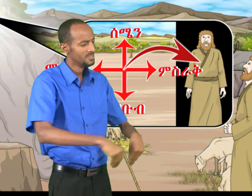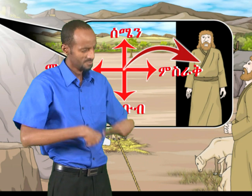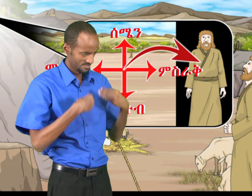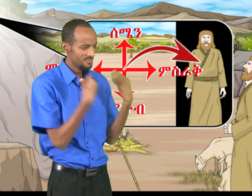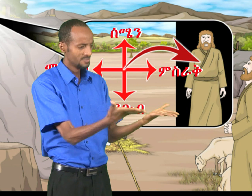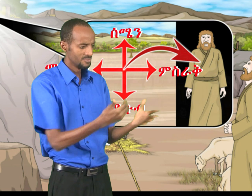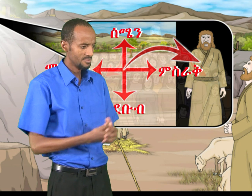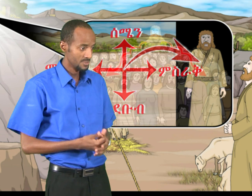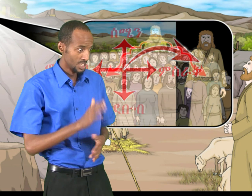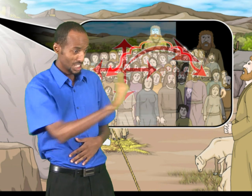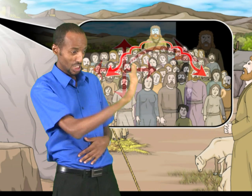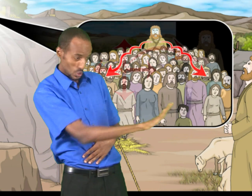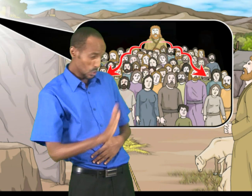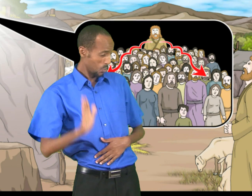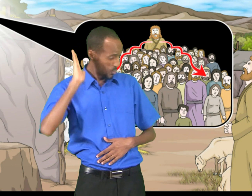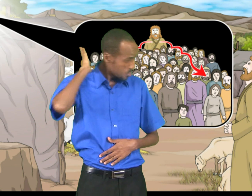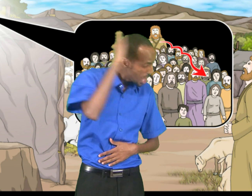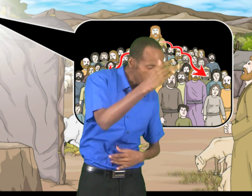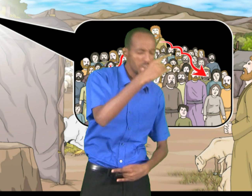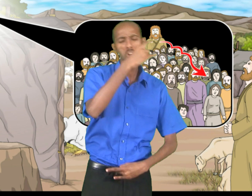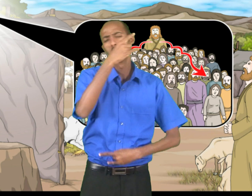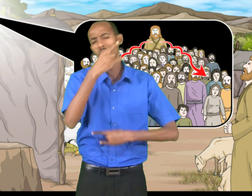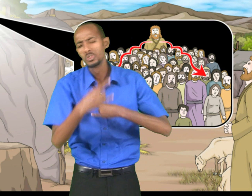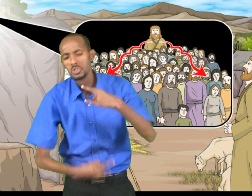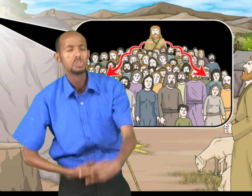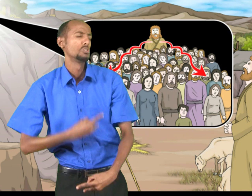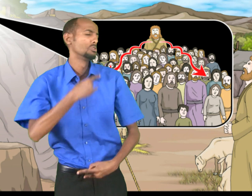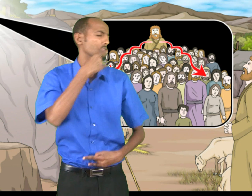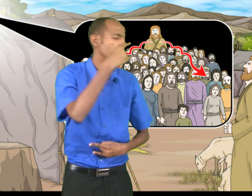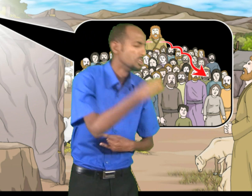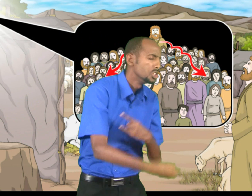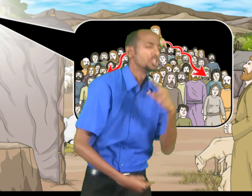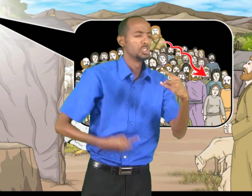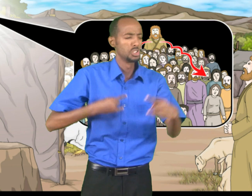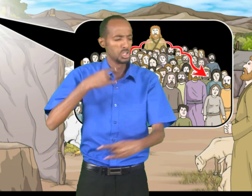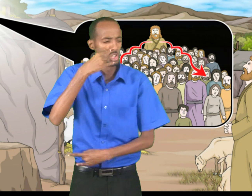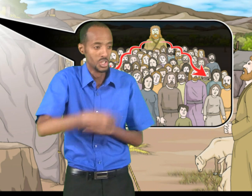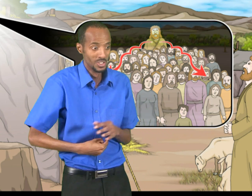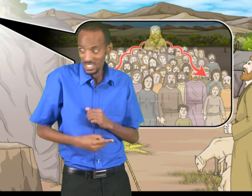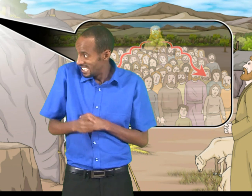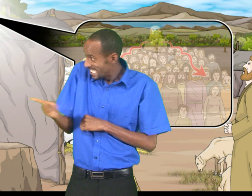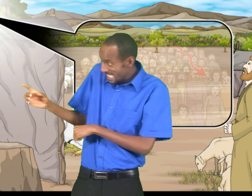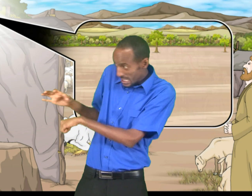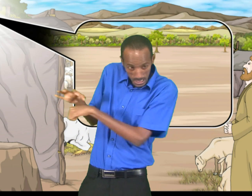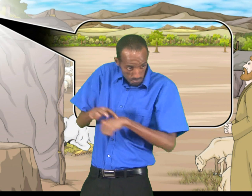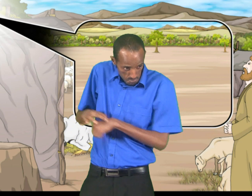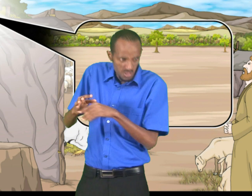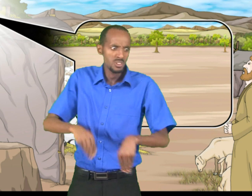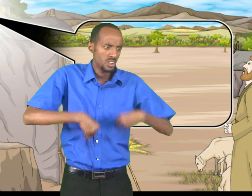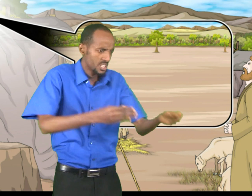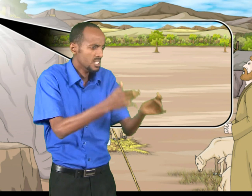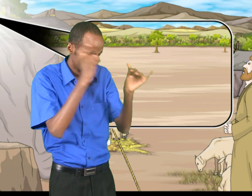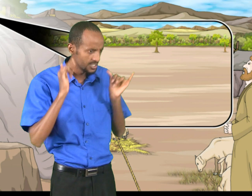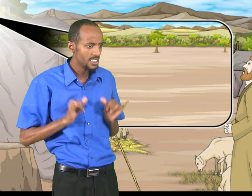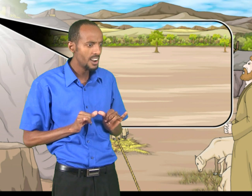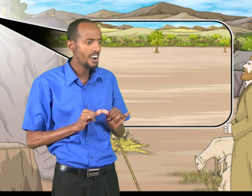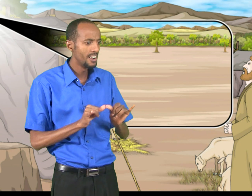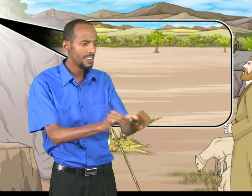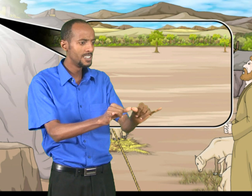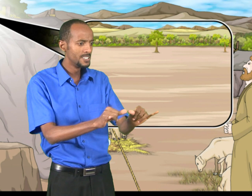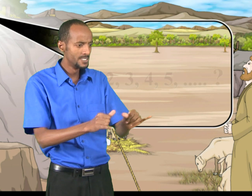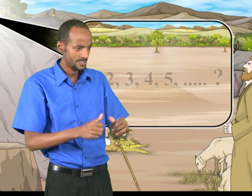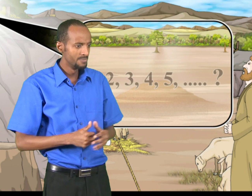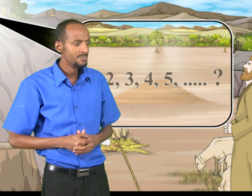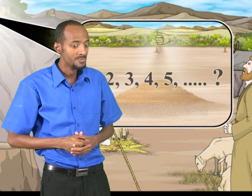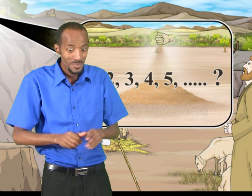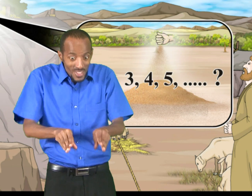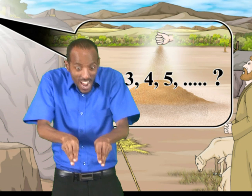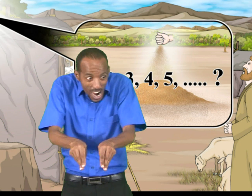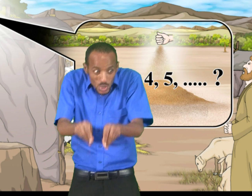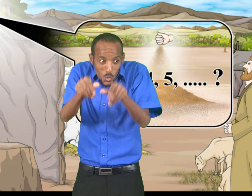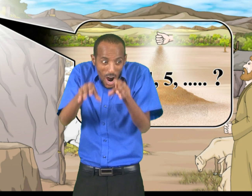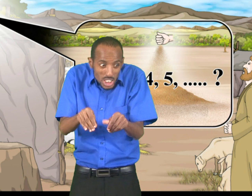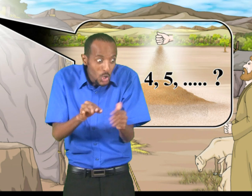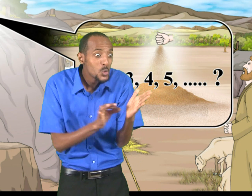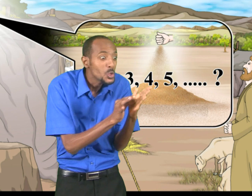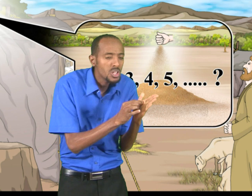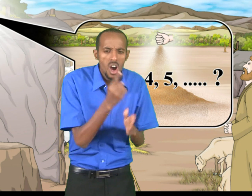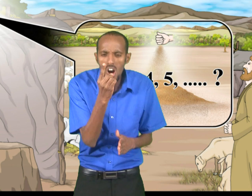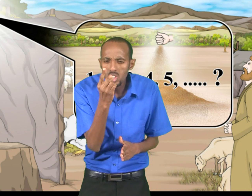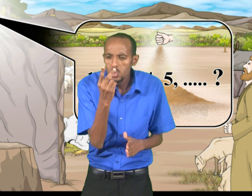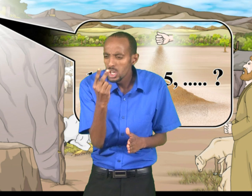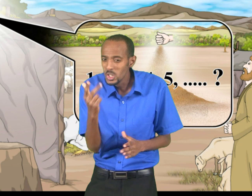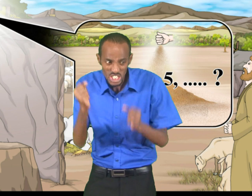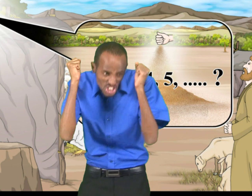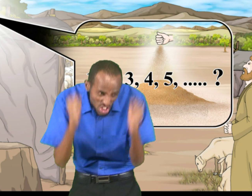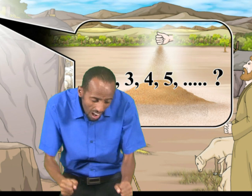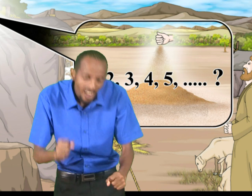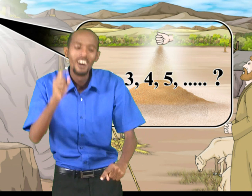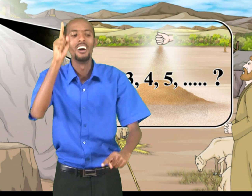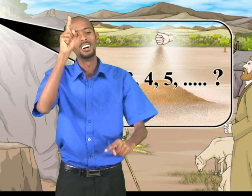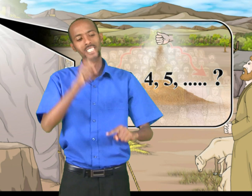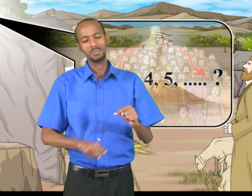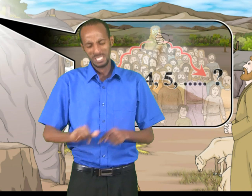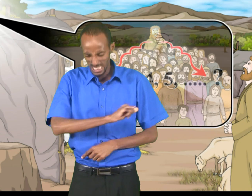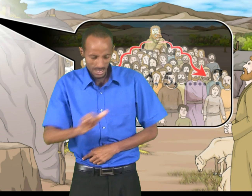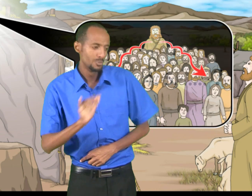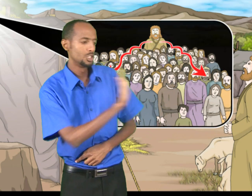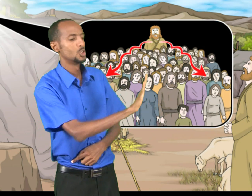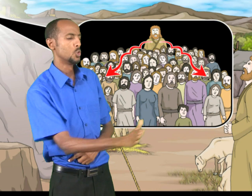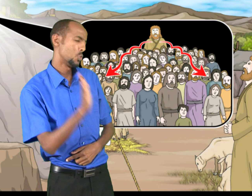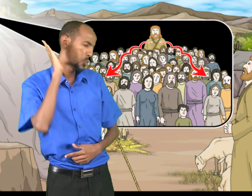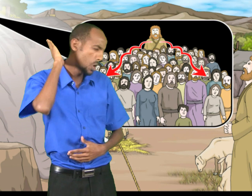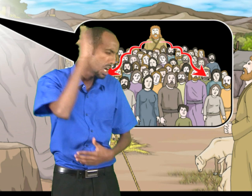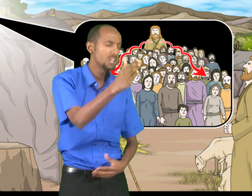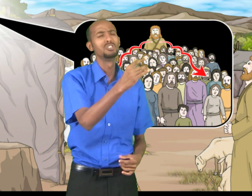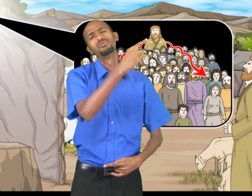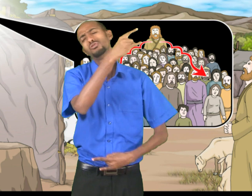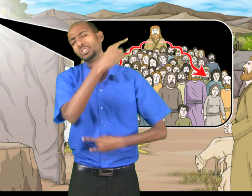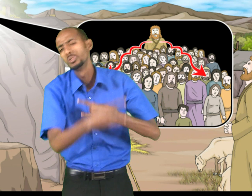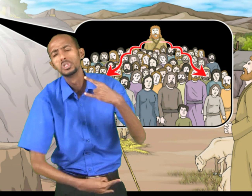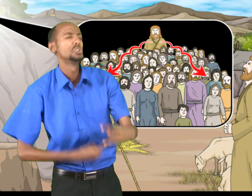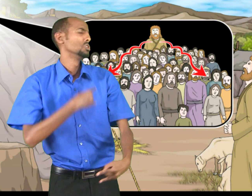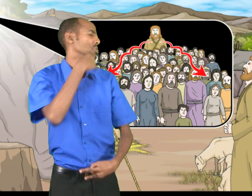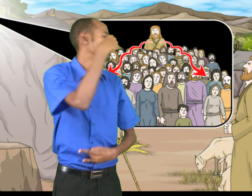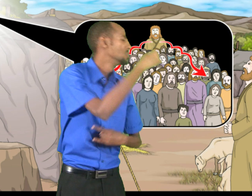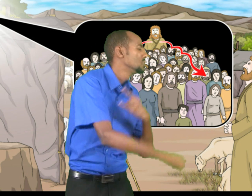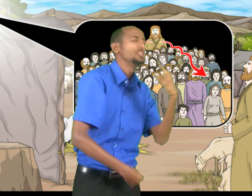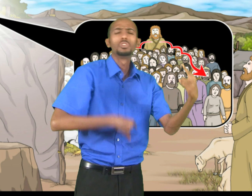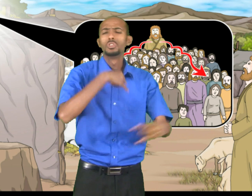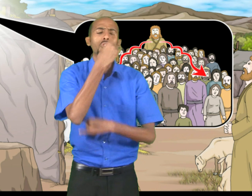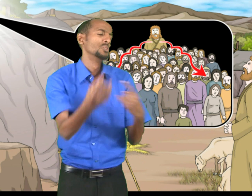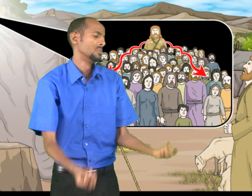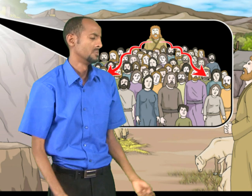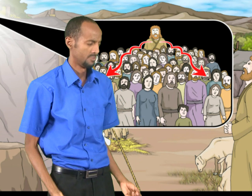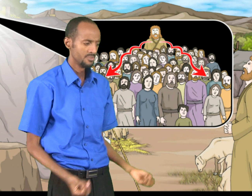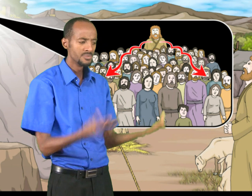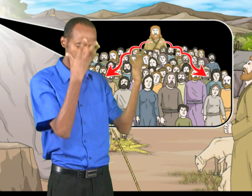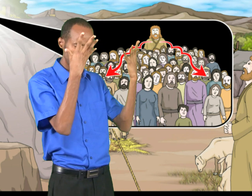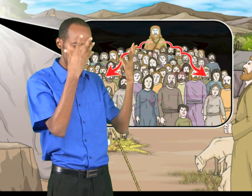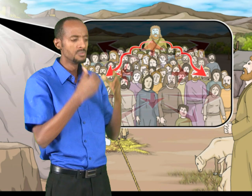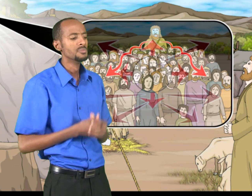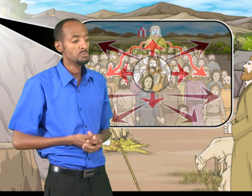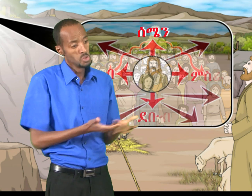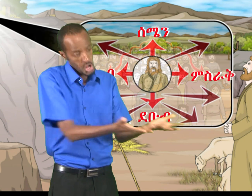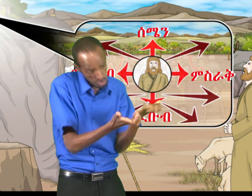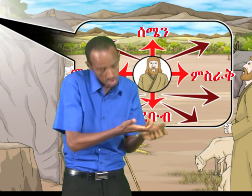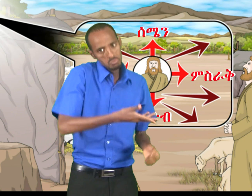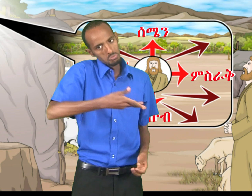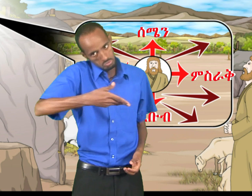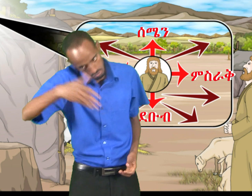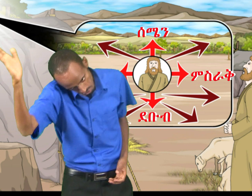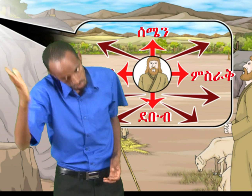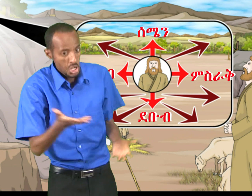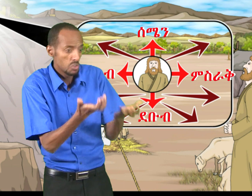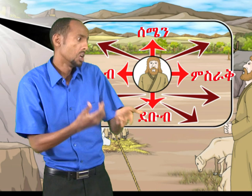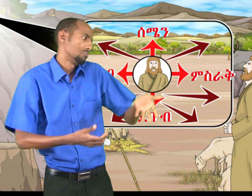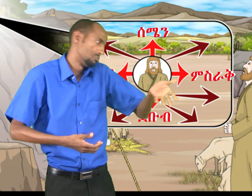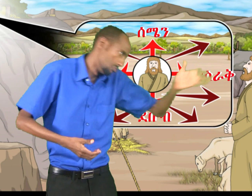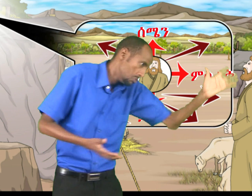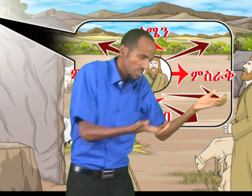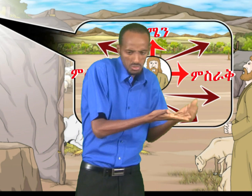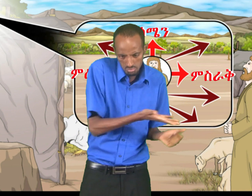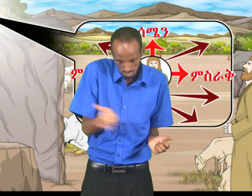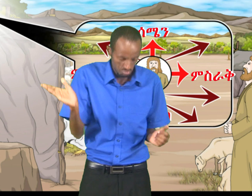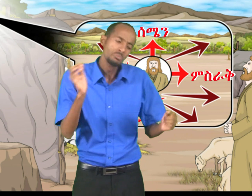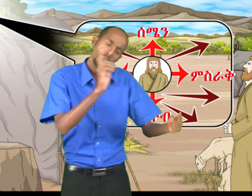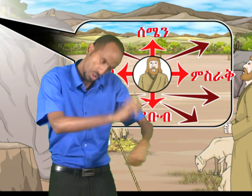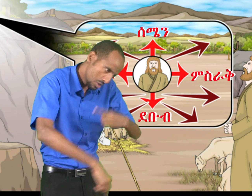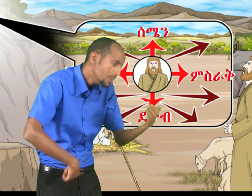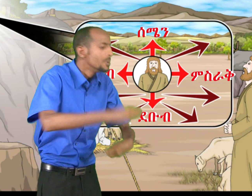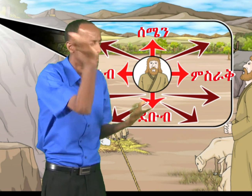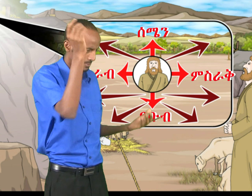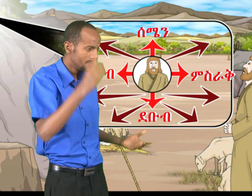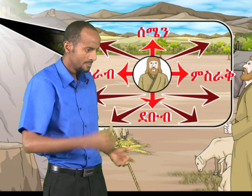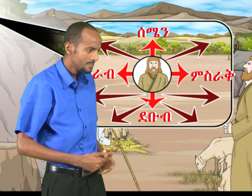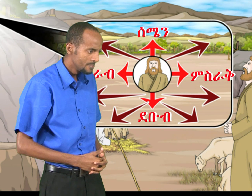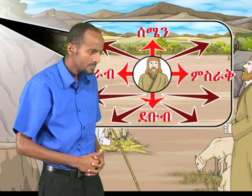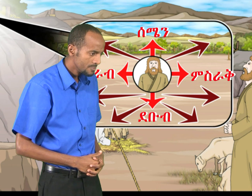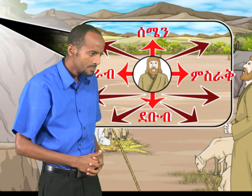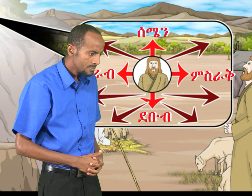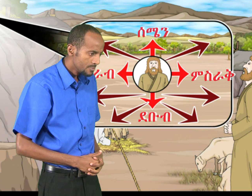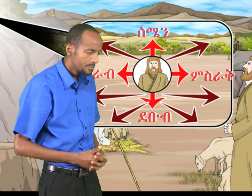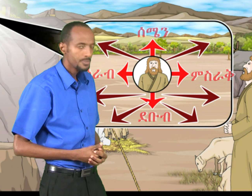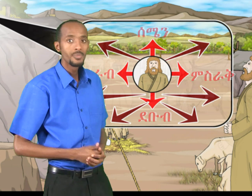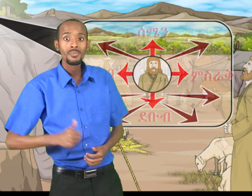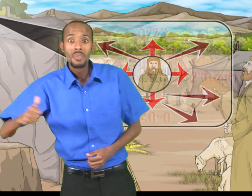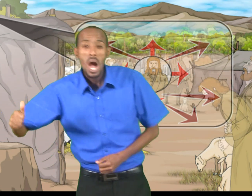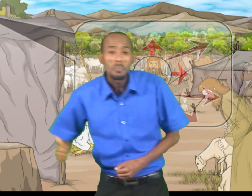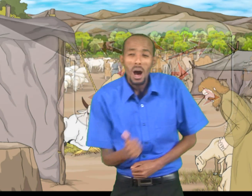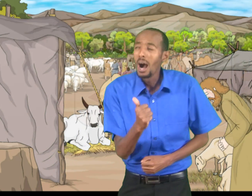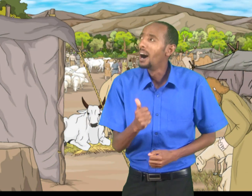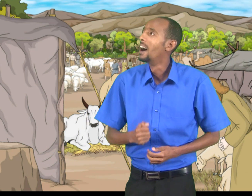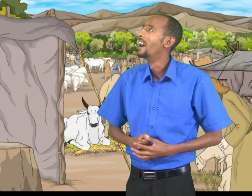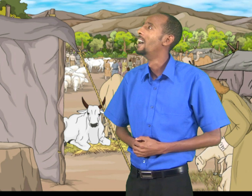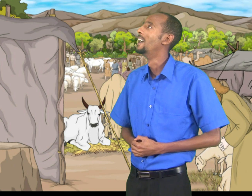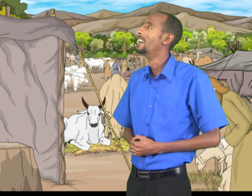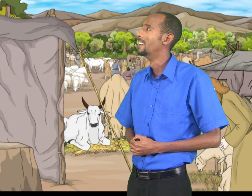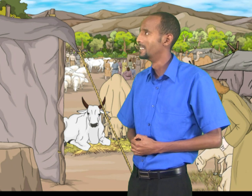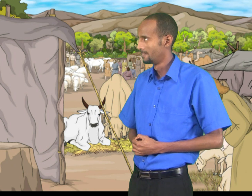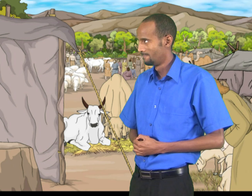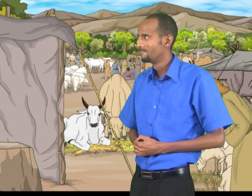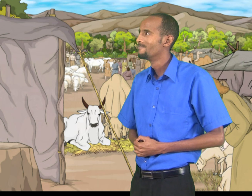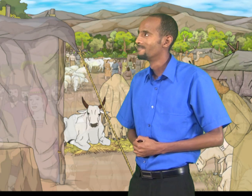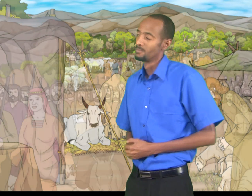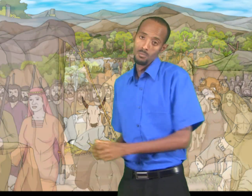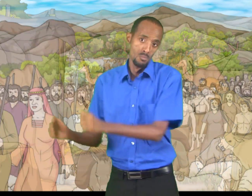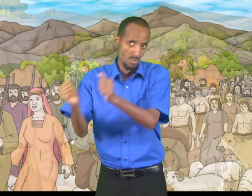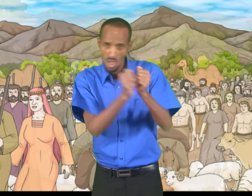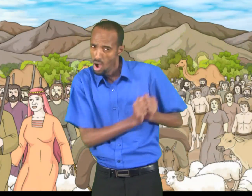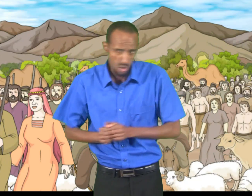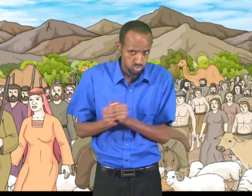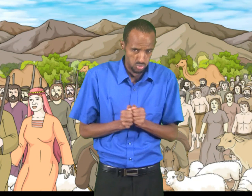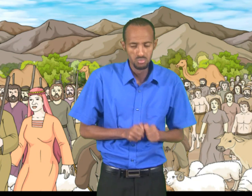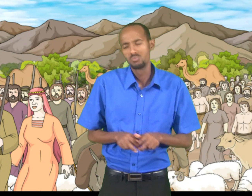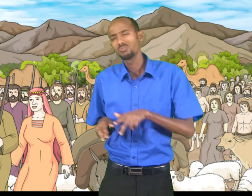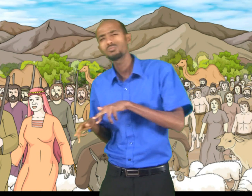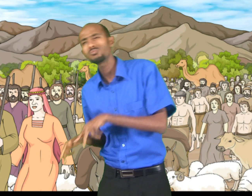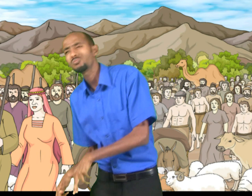I will make your offspring like the dust of the earth, so that if one could count the dust of the earth, then your offspring could be counted. Get up and walk around the land, through its length and breadth, for I will give it to you.”